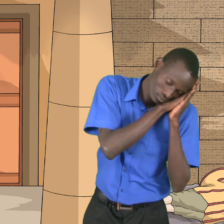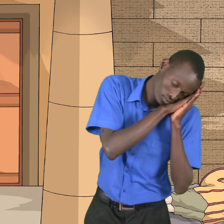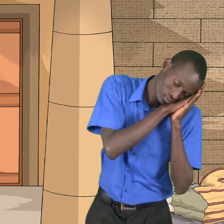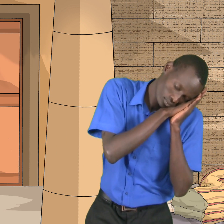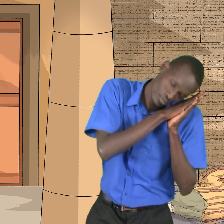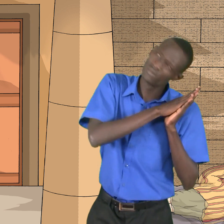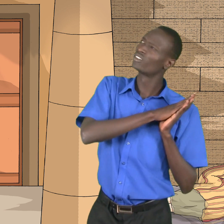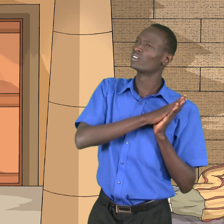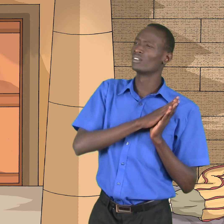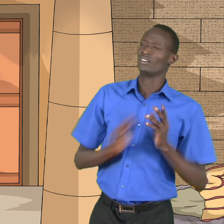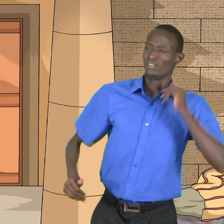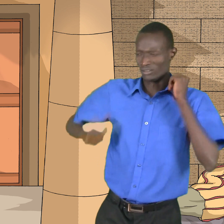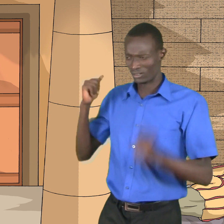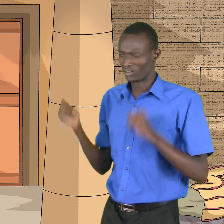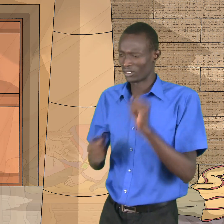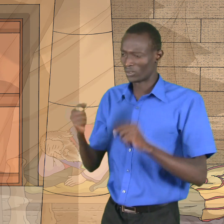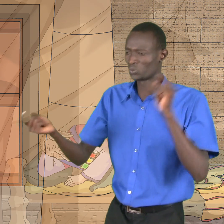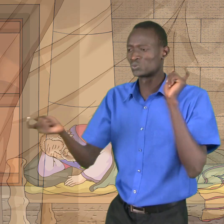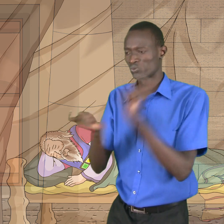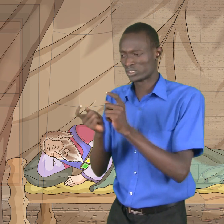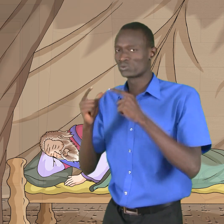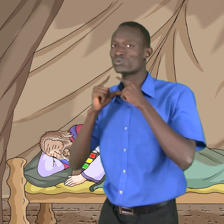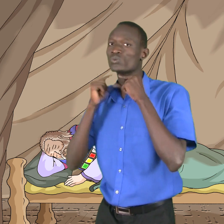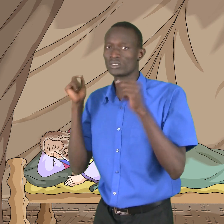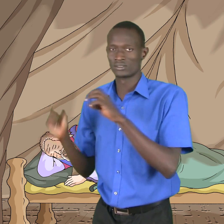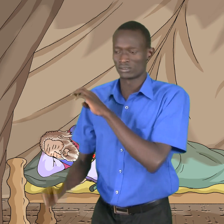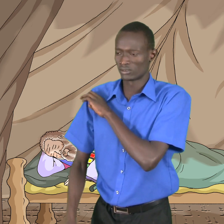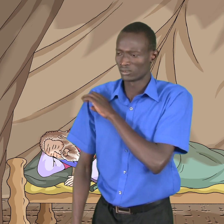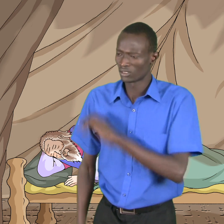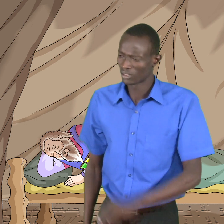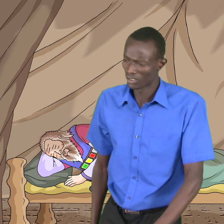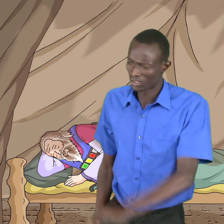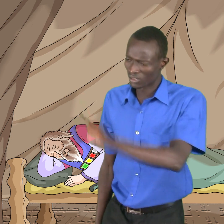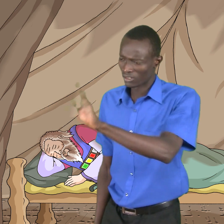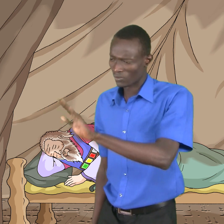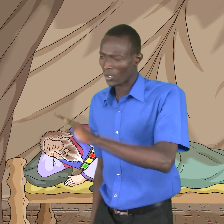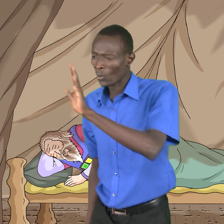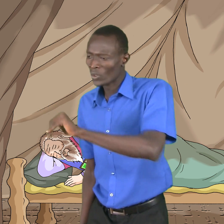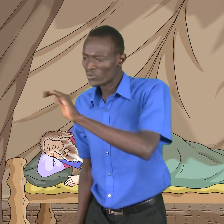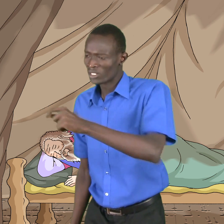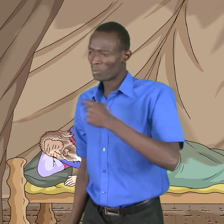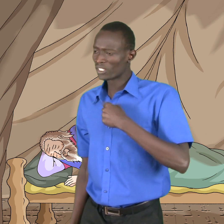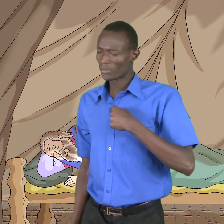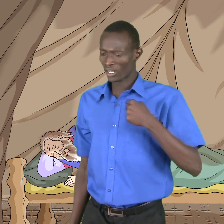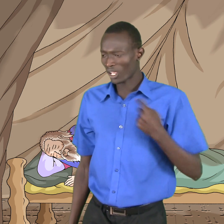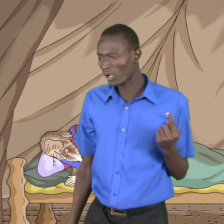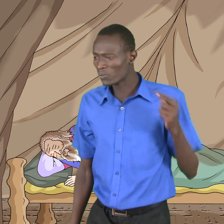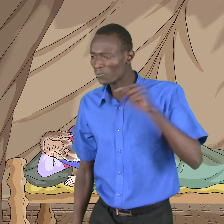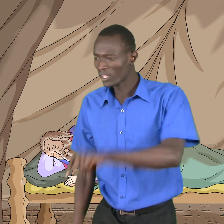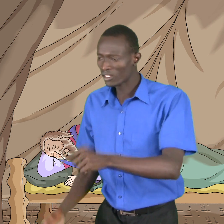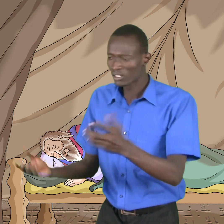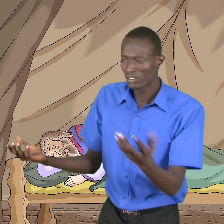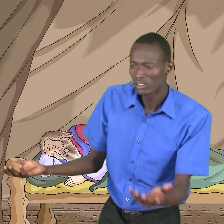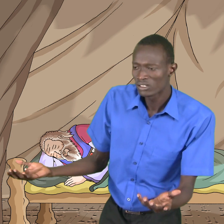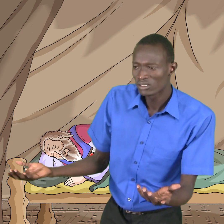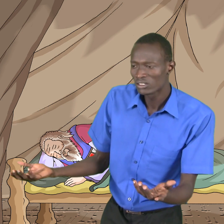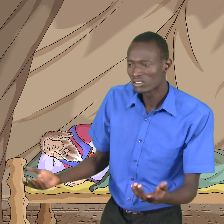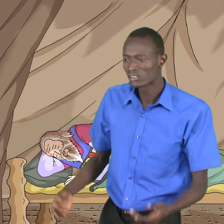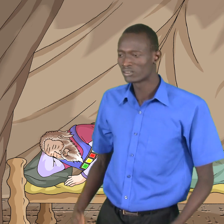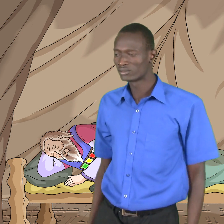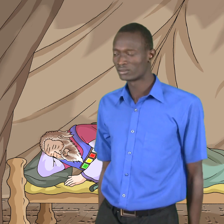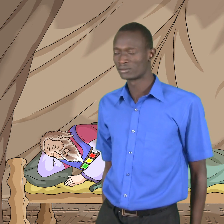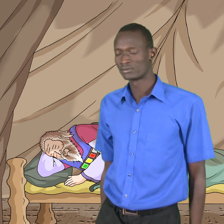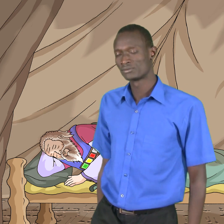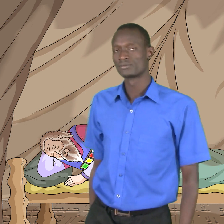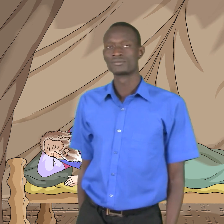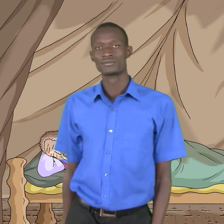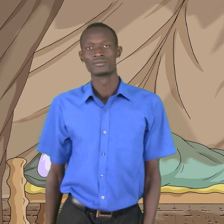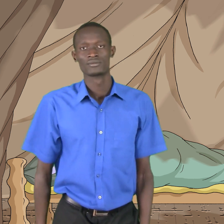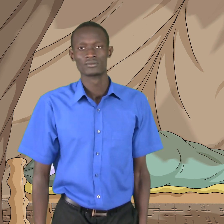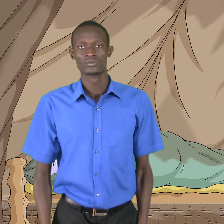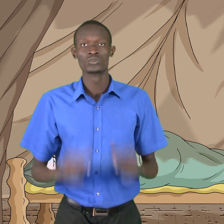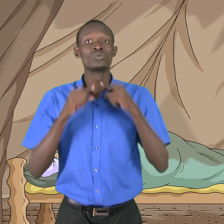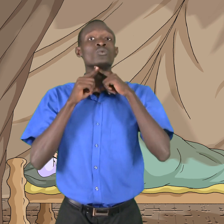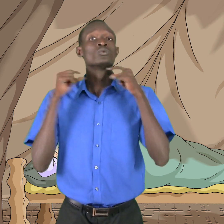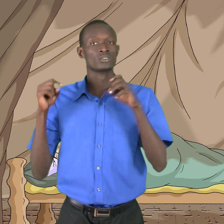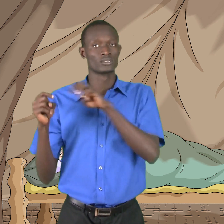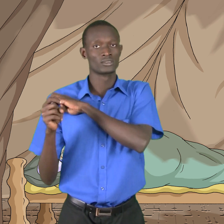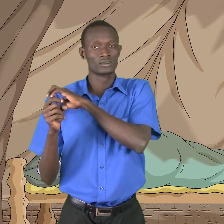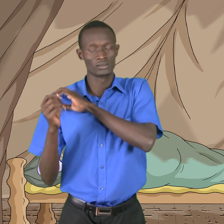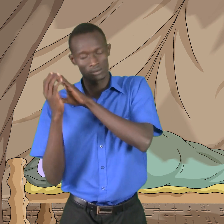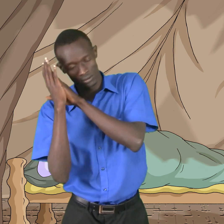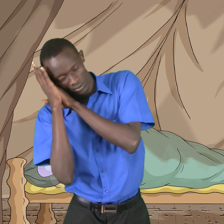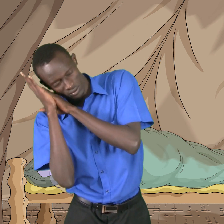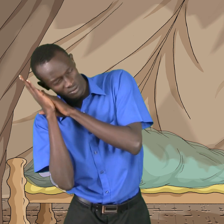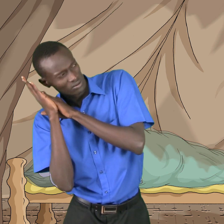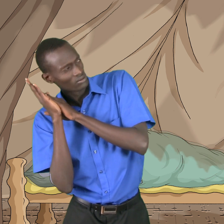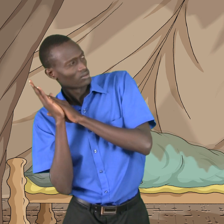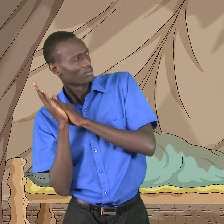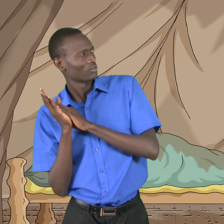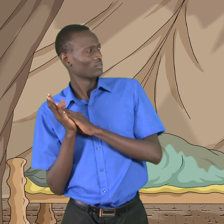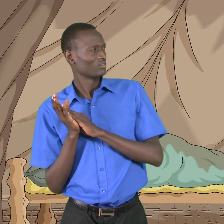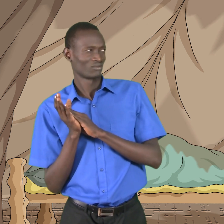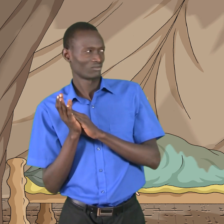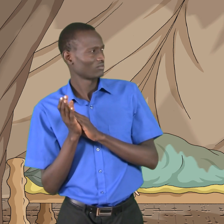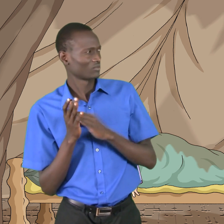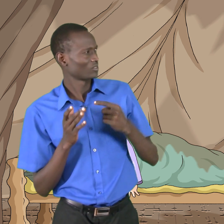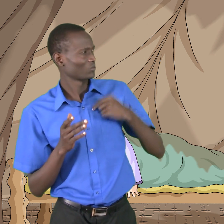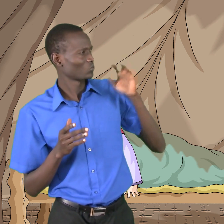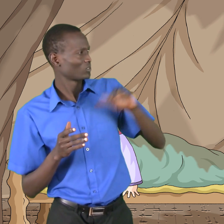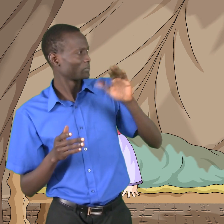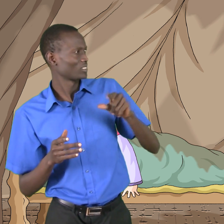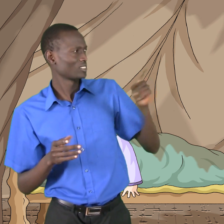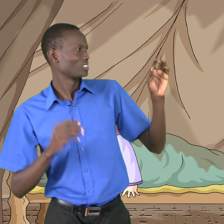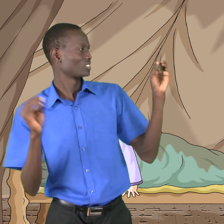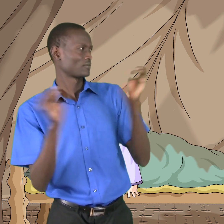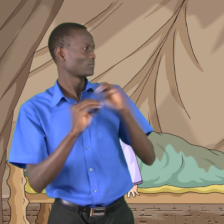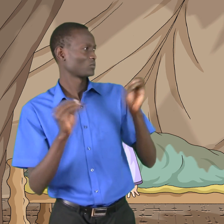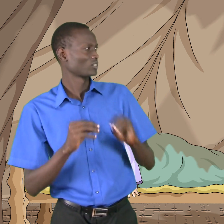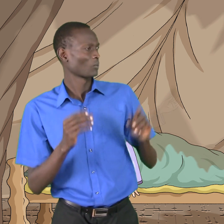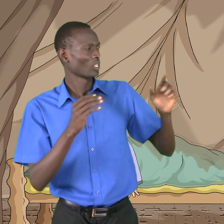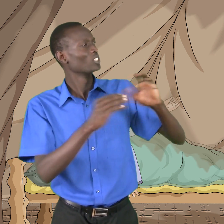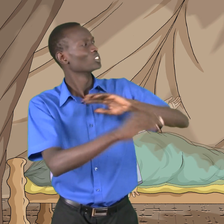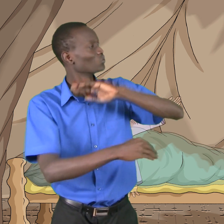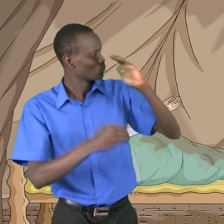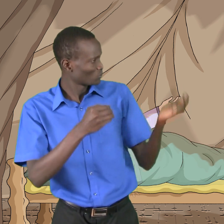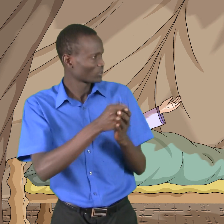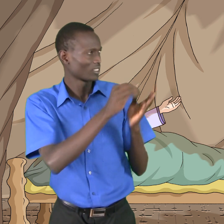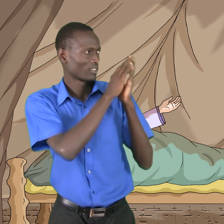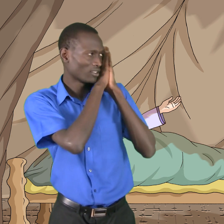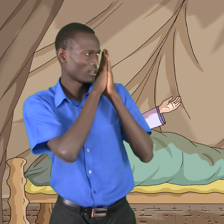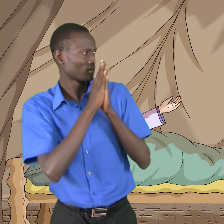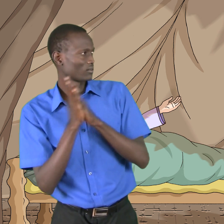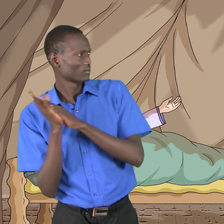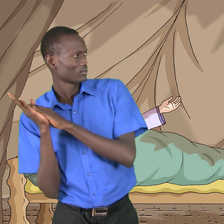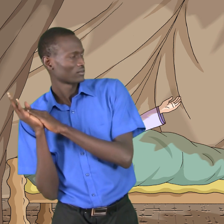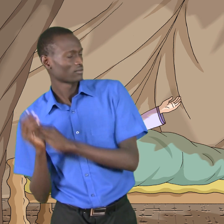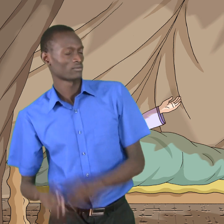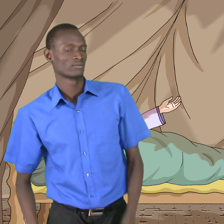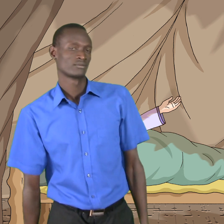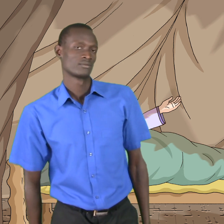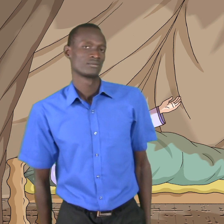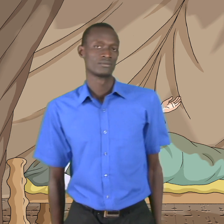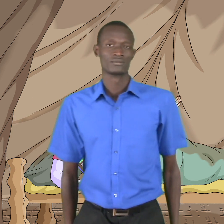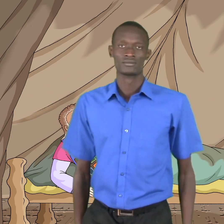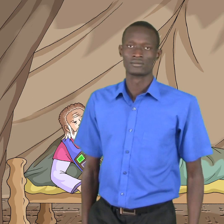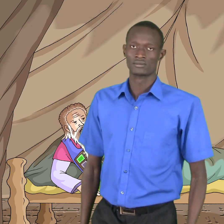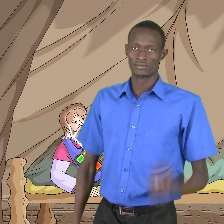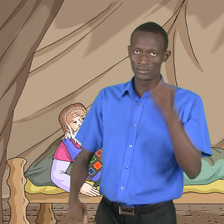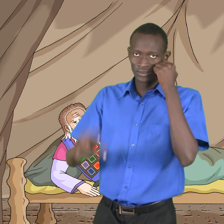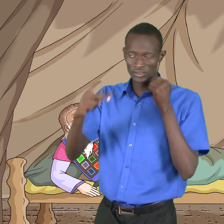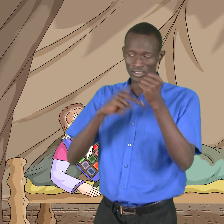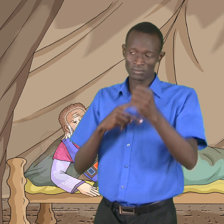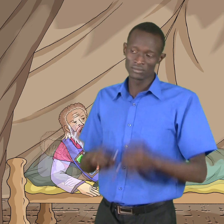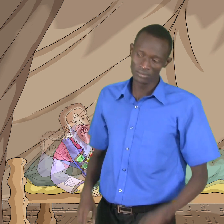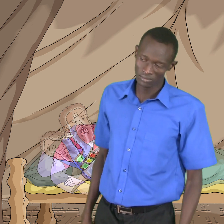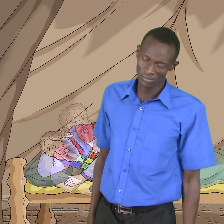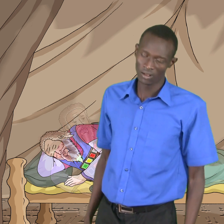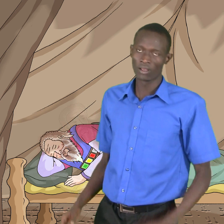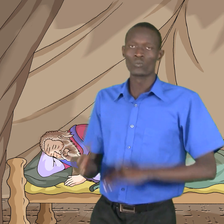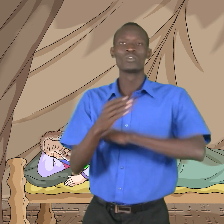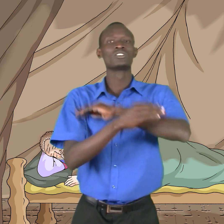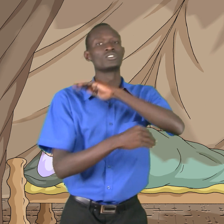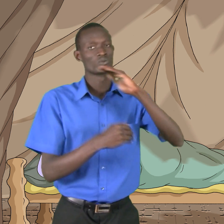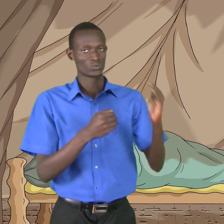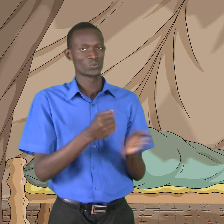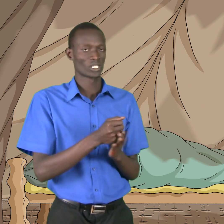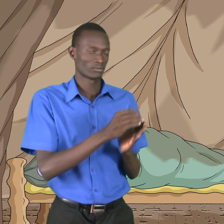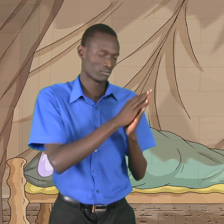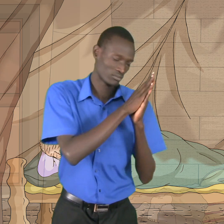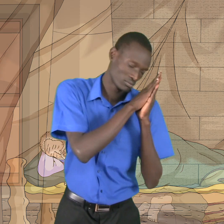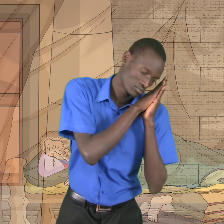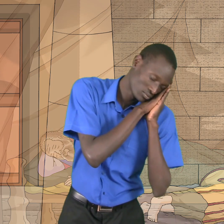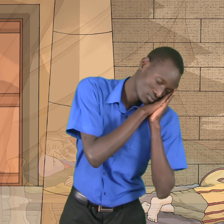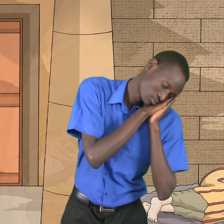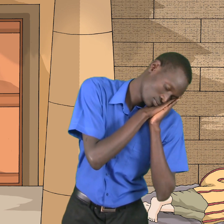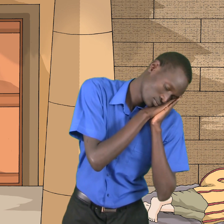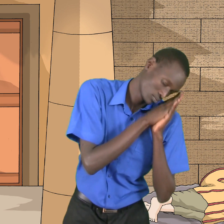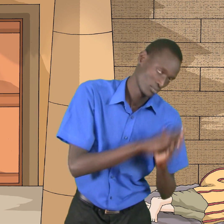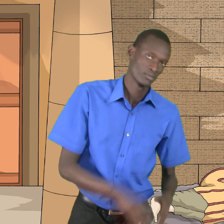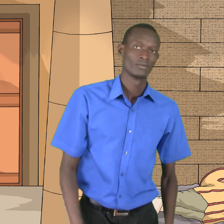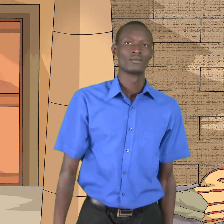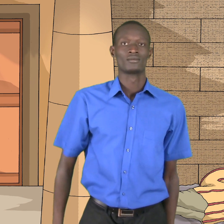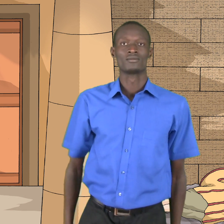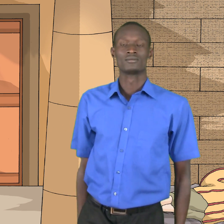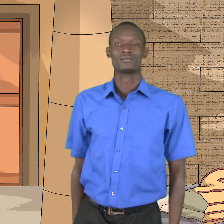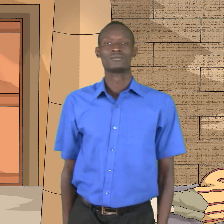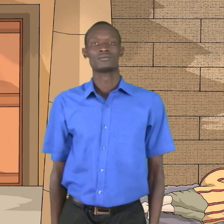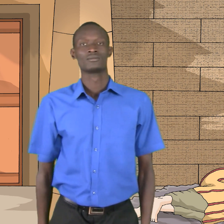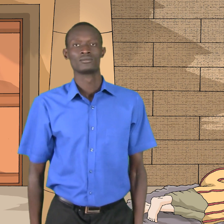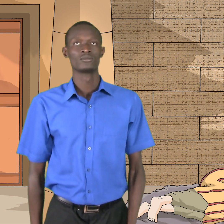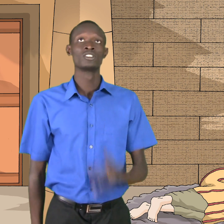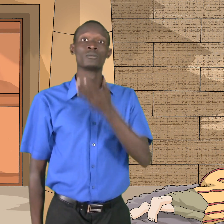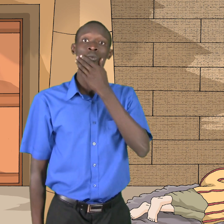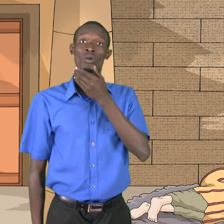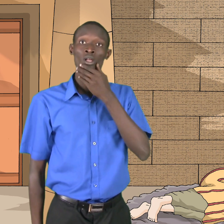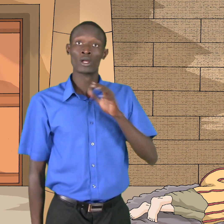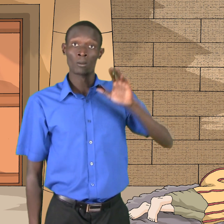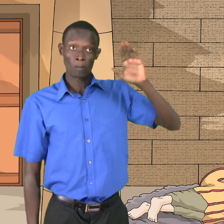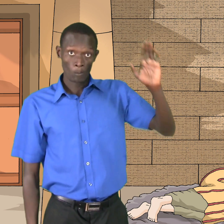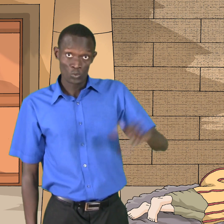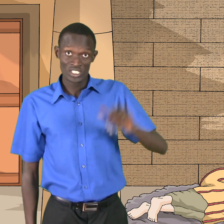So Samuel got up, went to Eli, and said, “Here I am, for you have called me.” “My son, I did not call,” Eli replied.